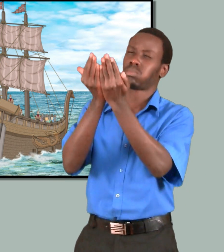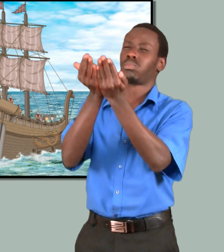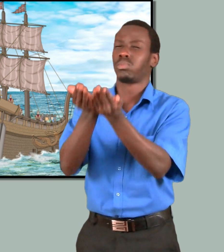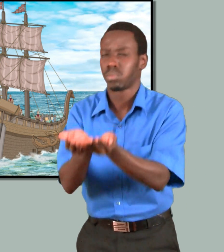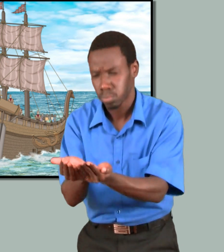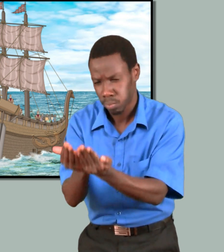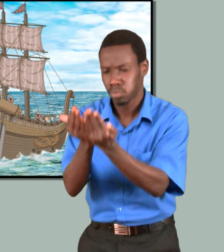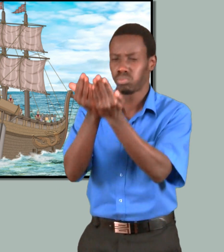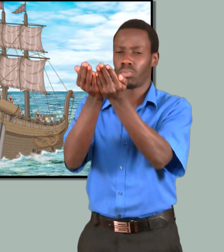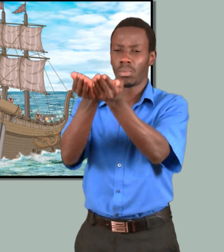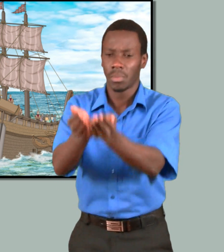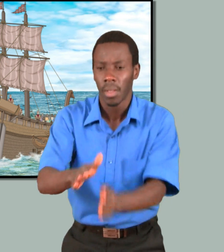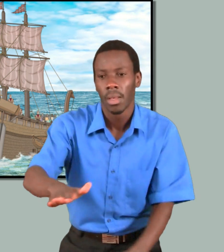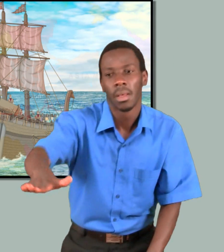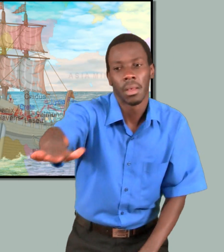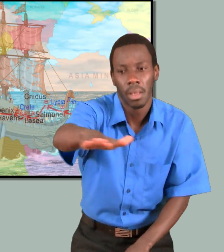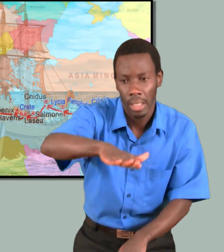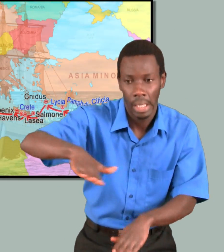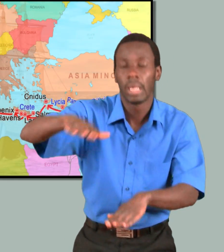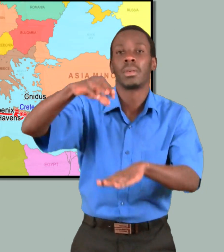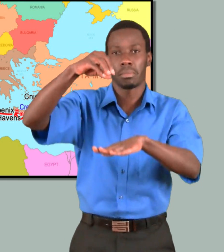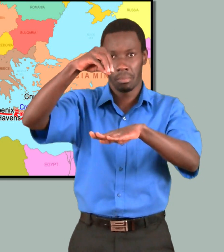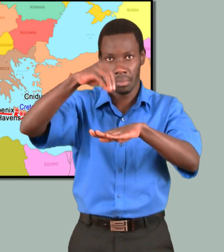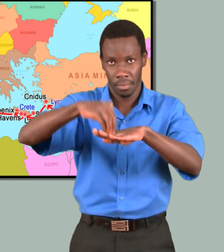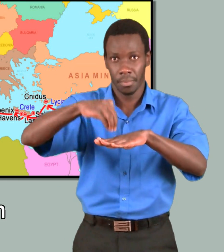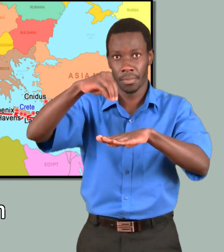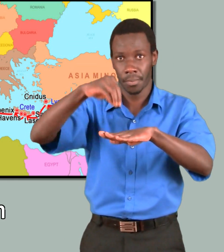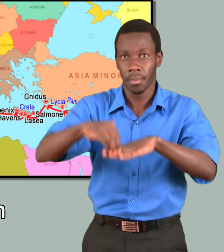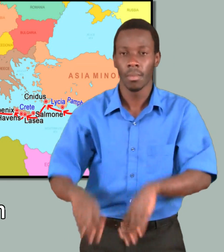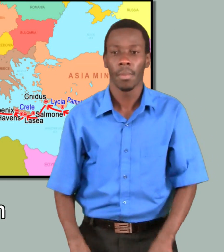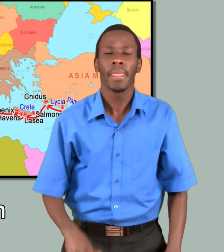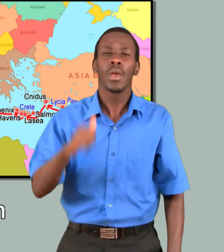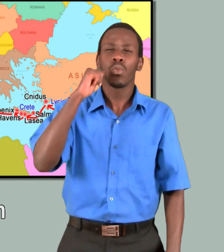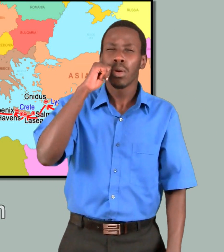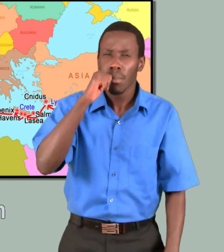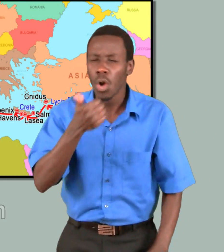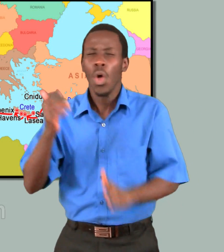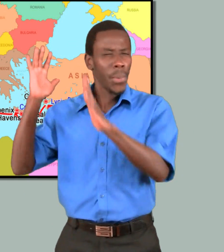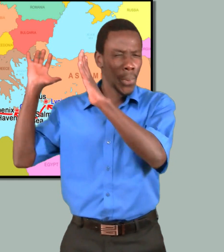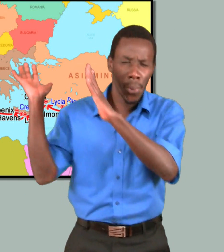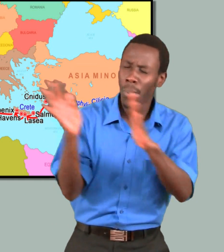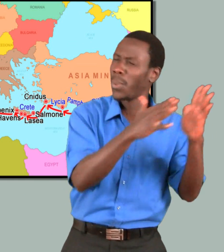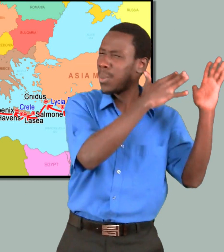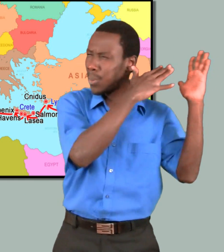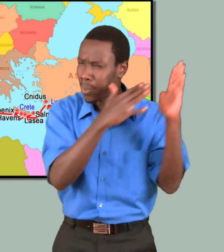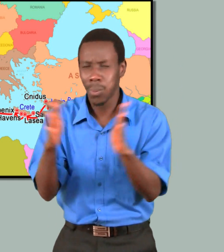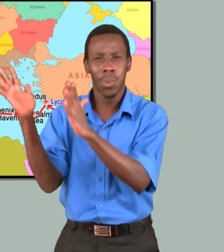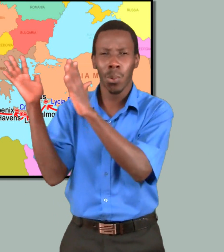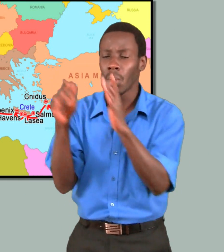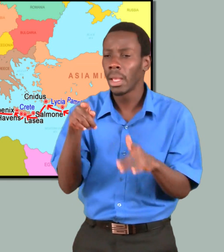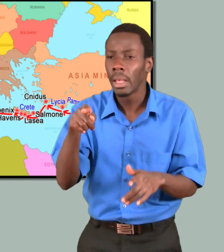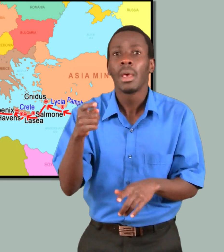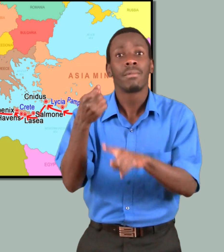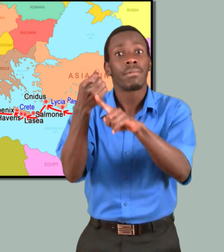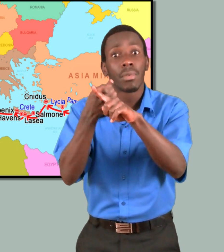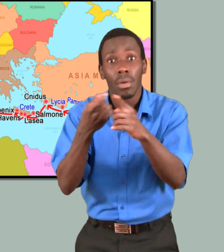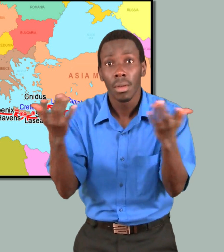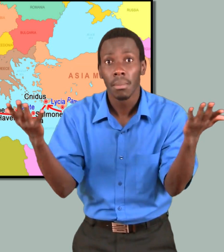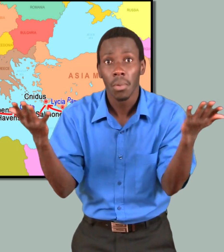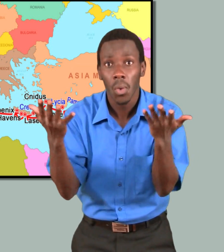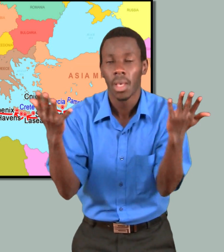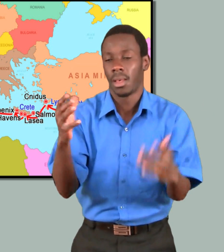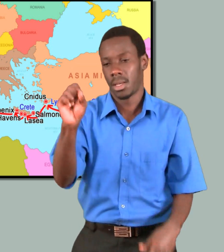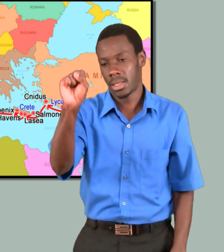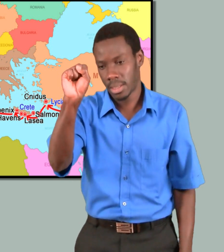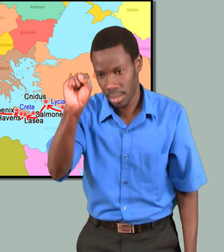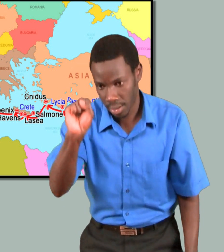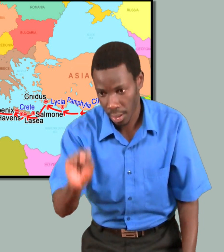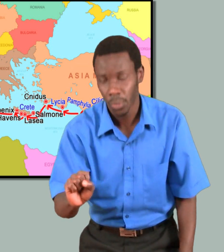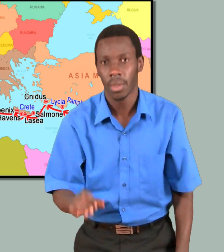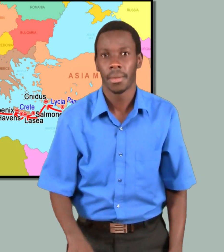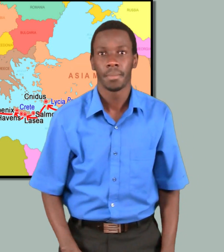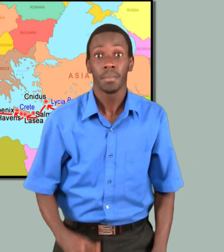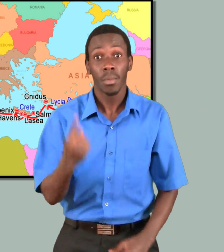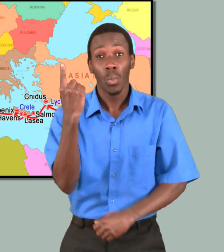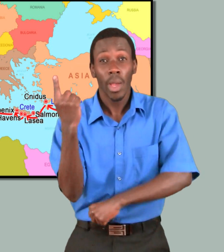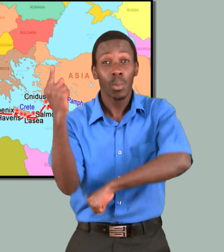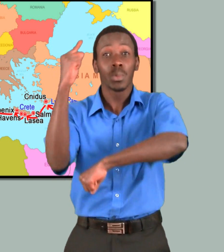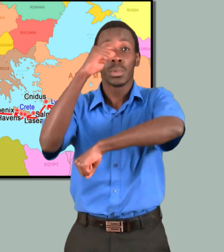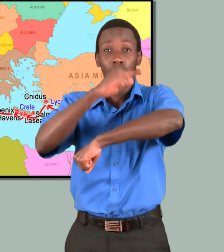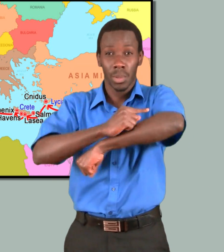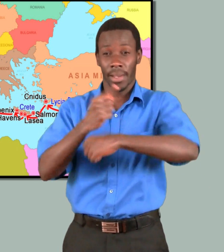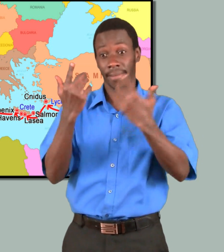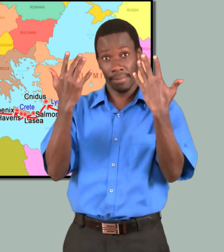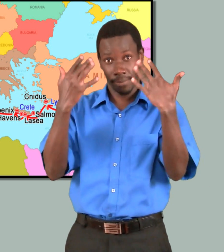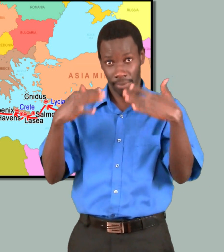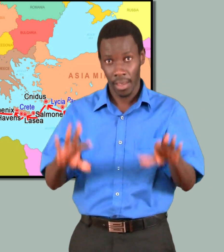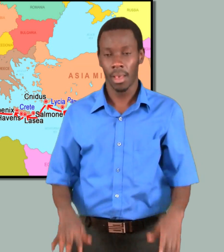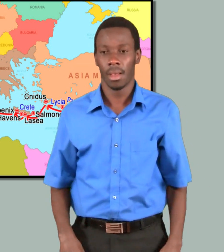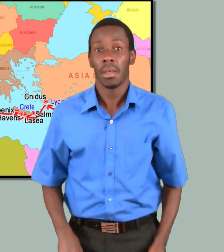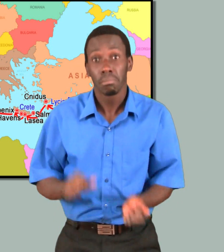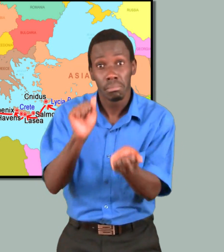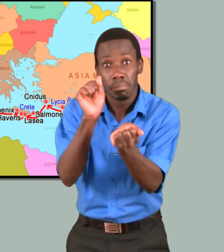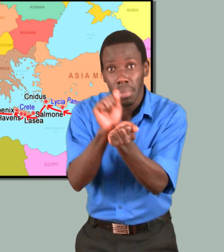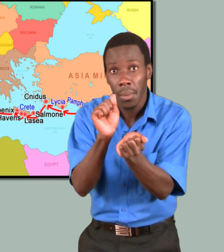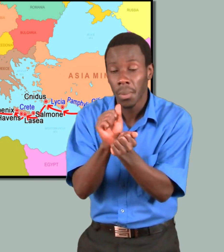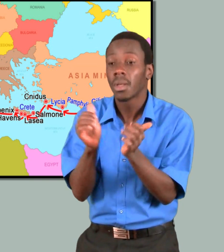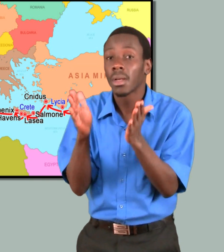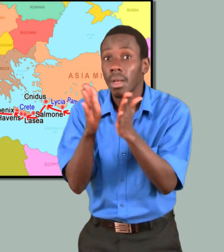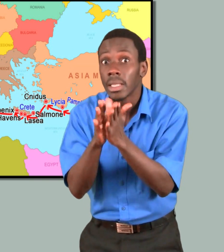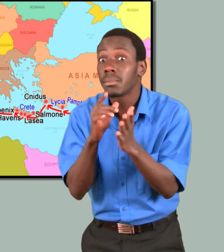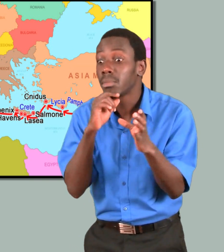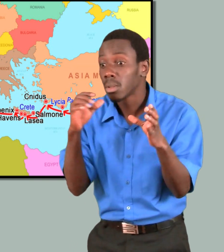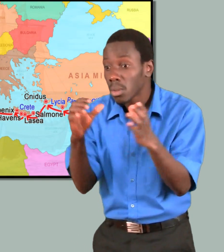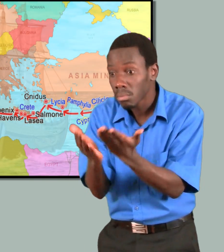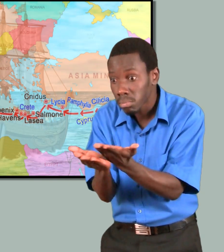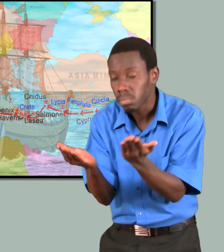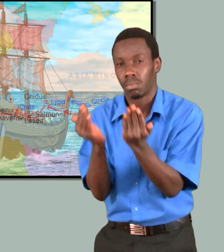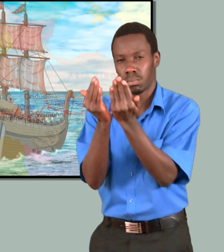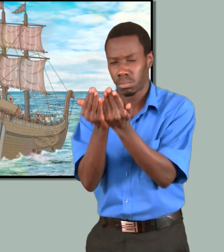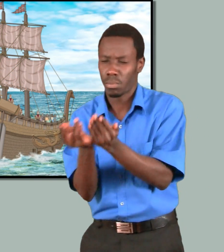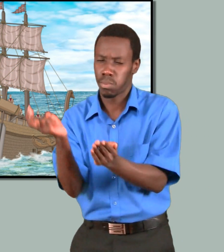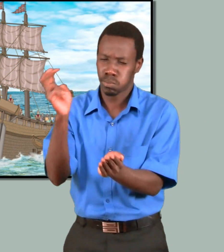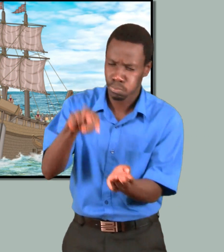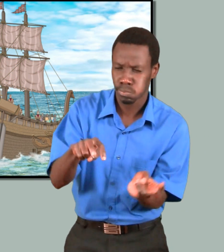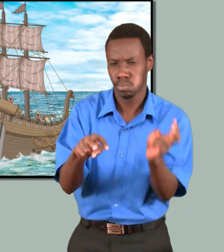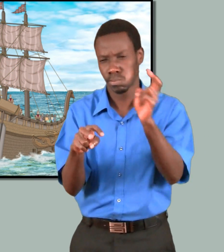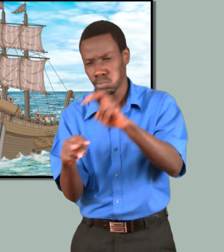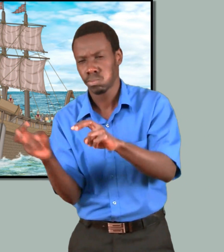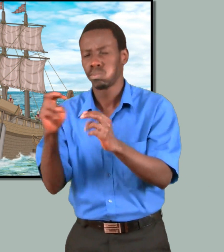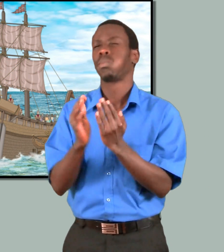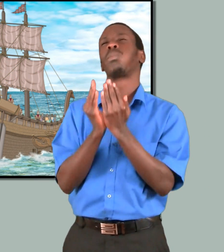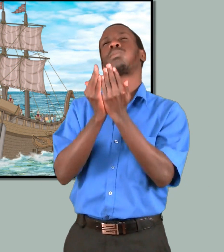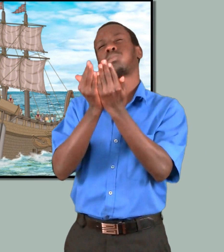From there we weighed anchor and came to Rhegium.